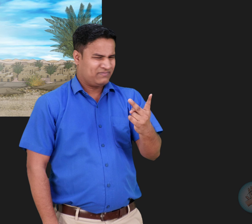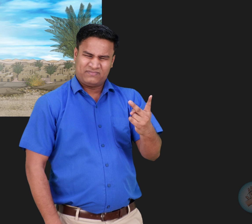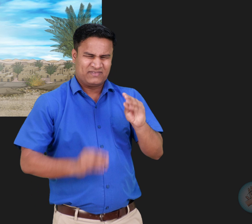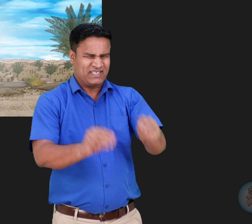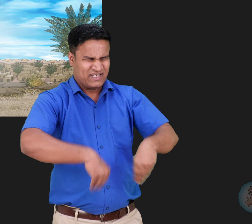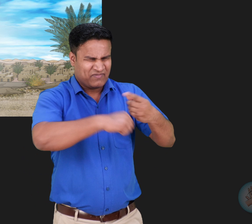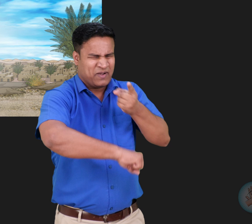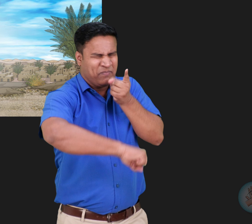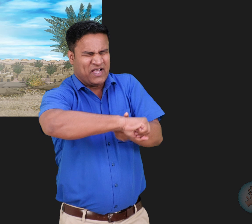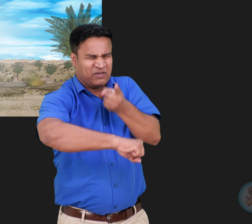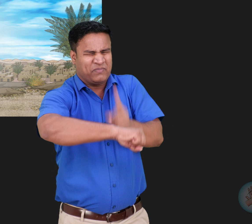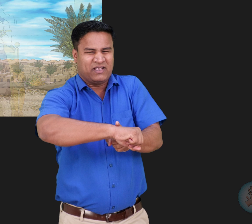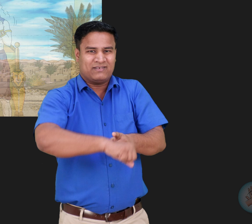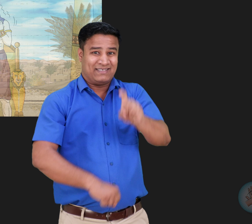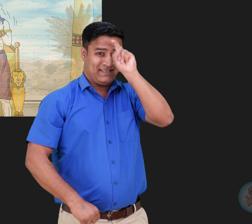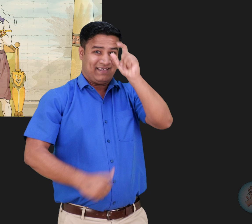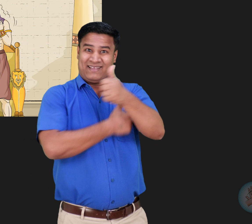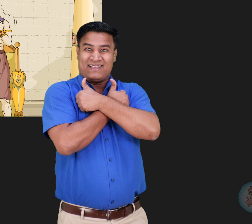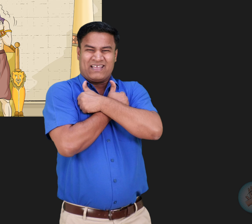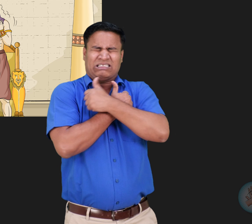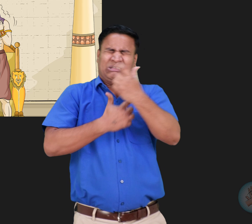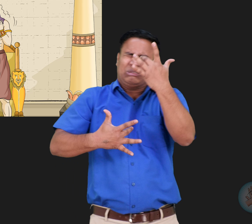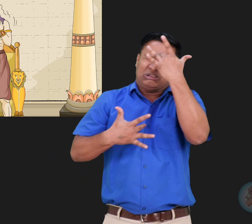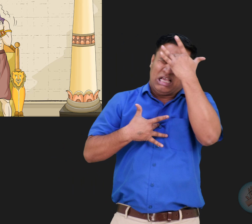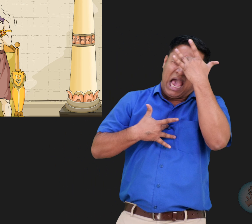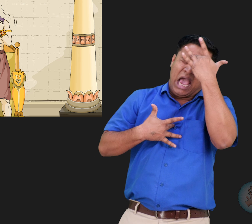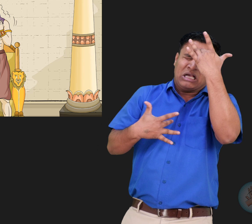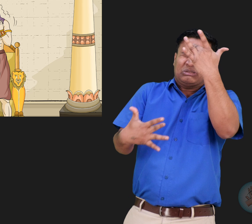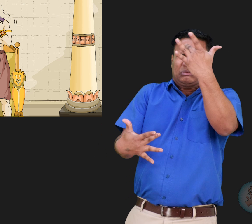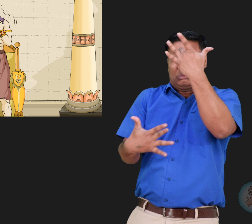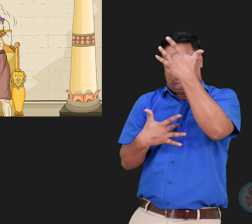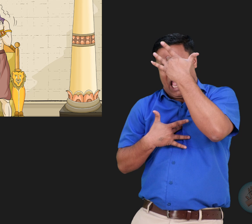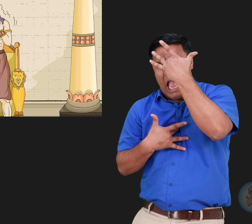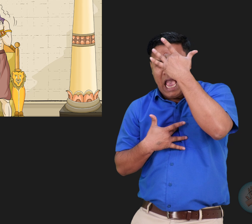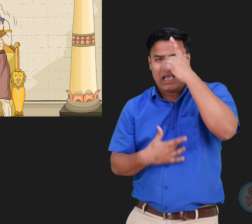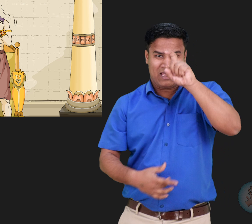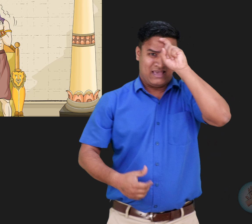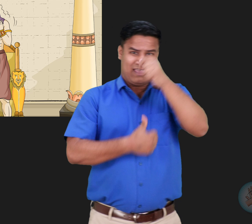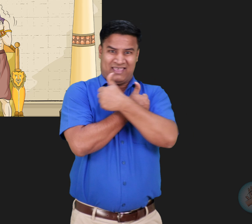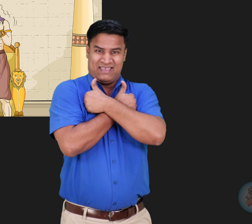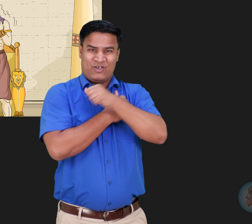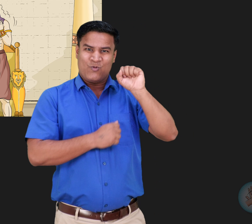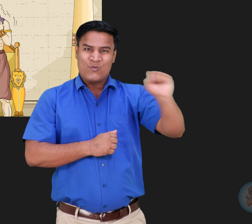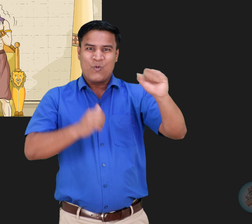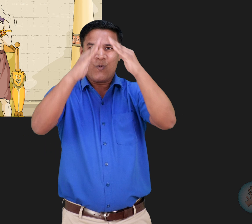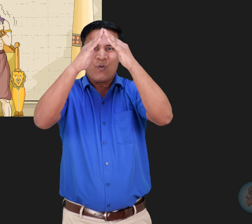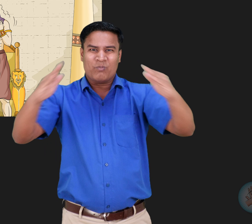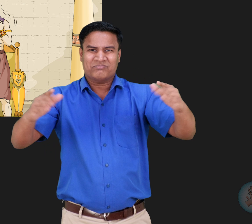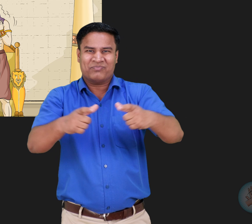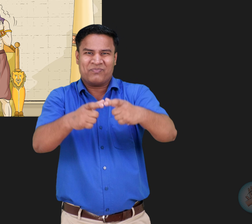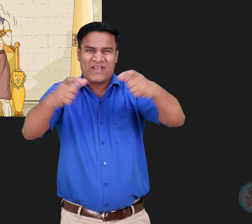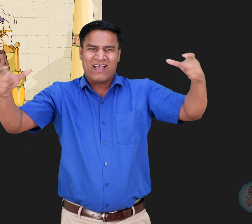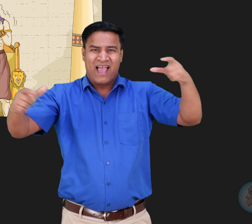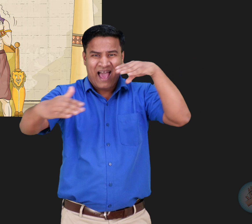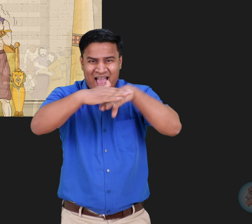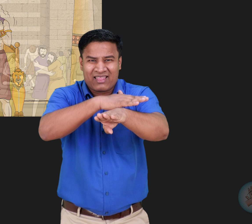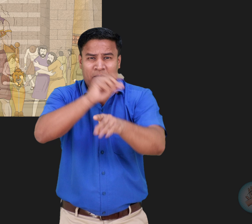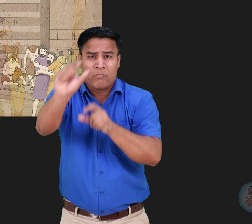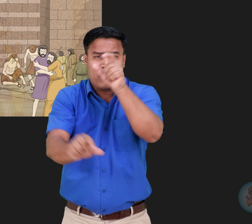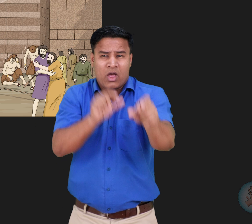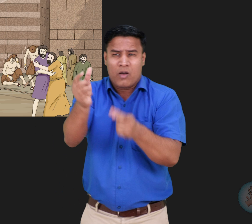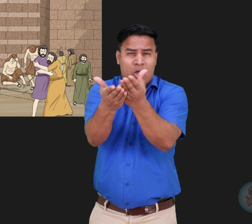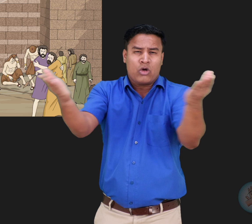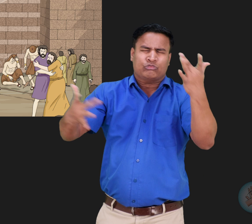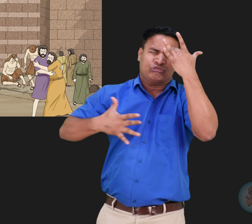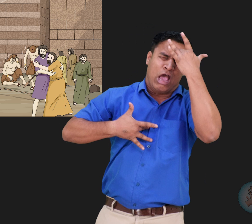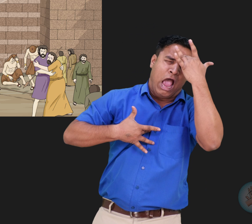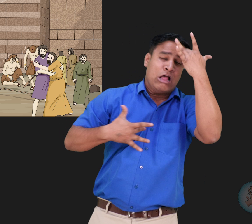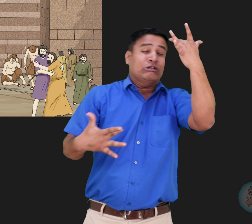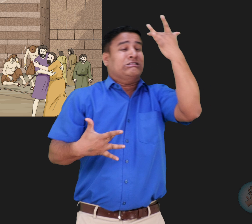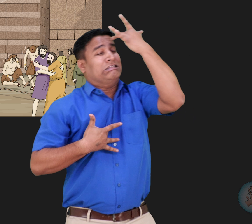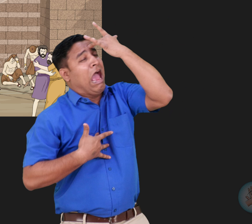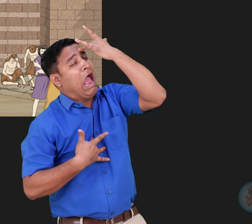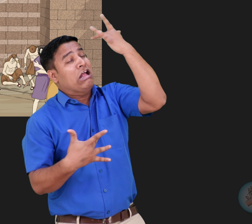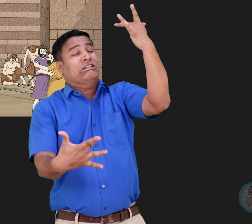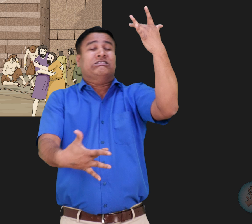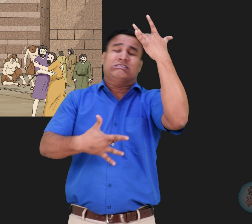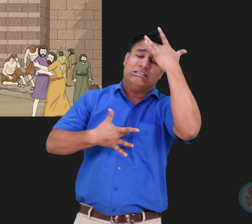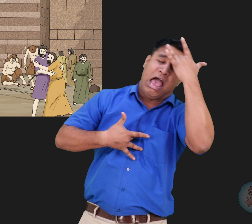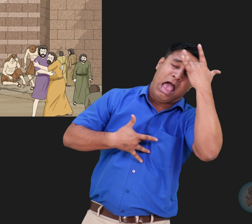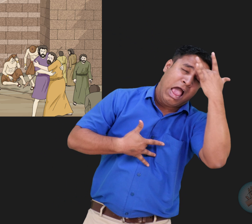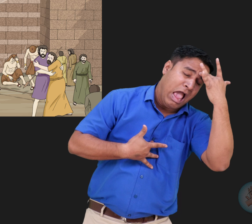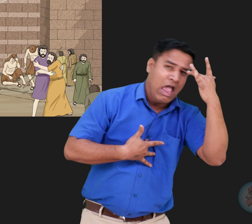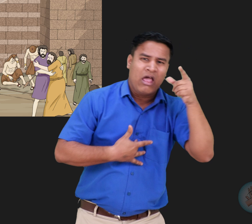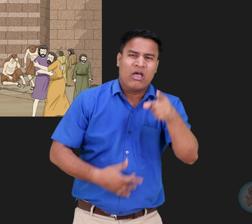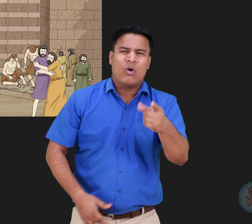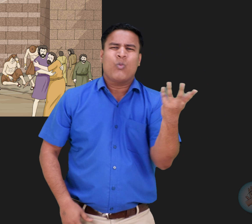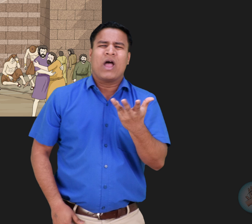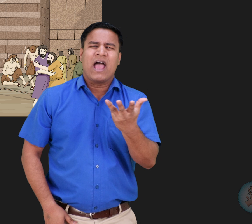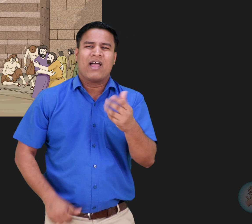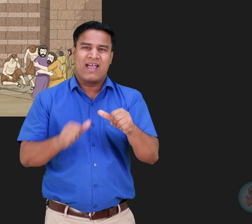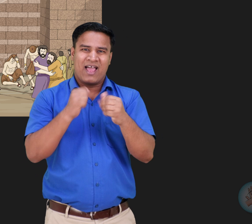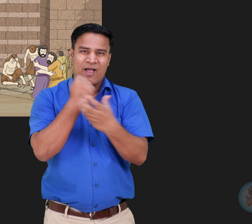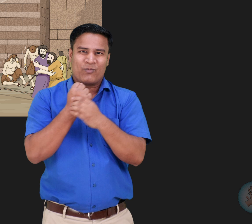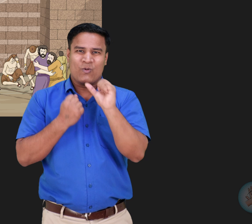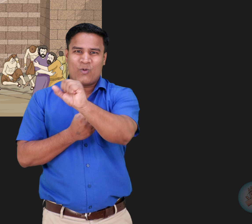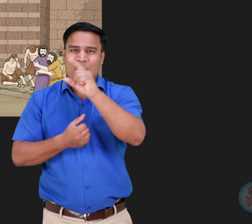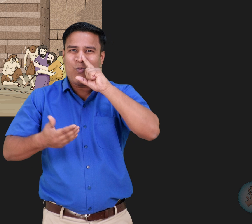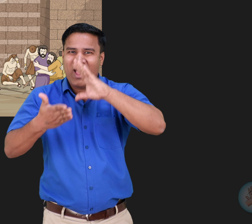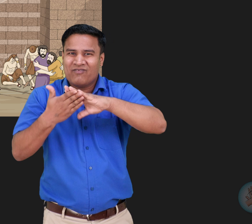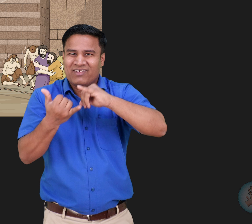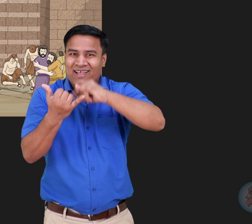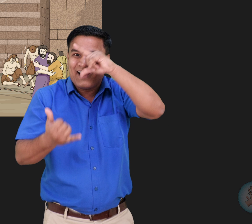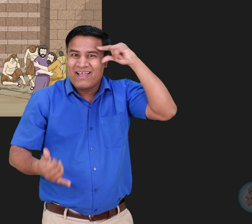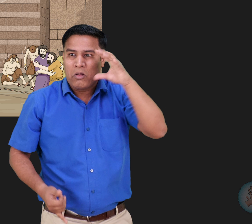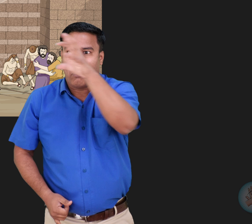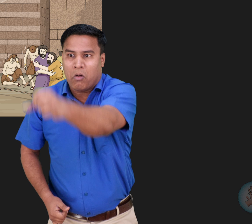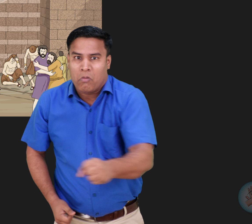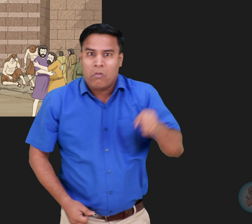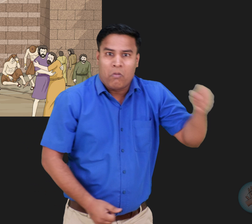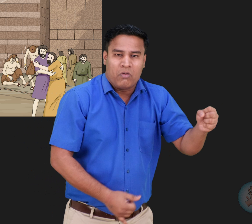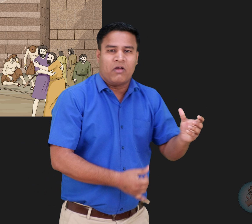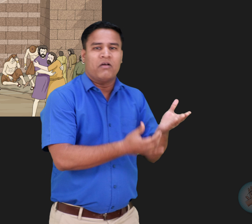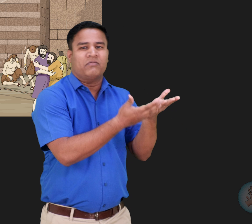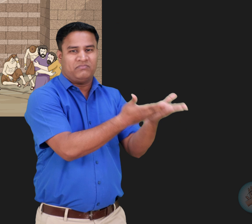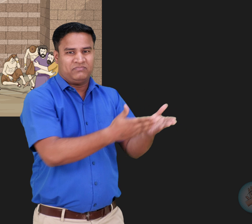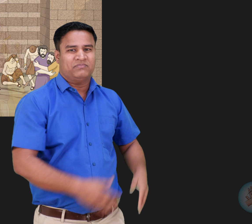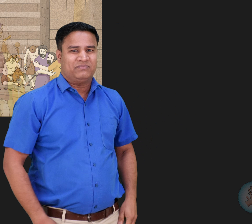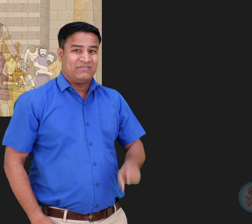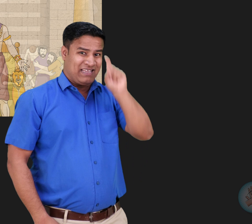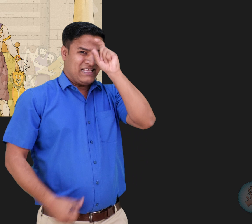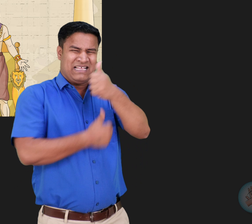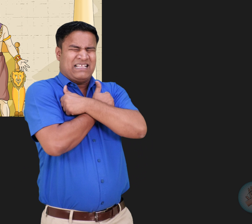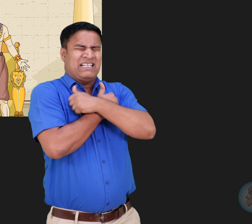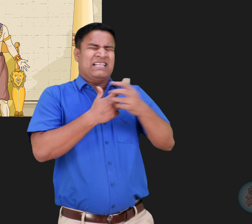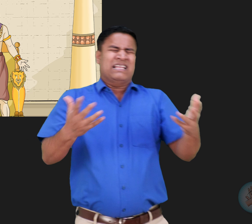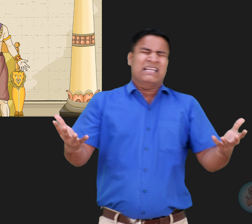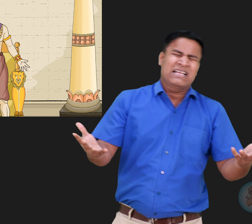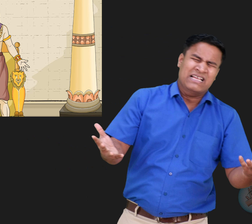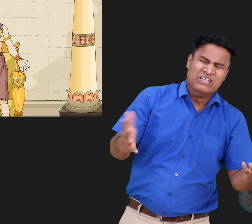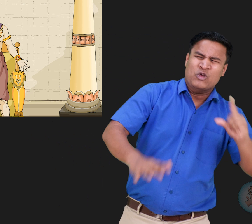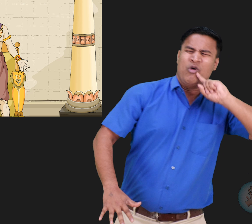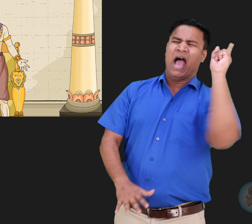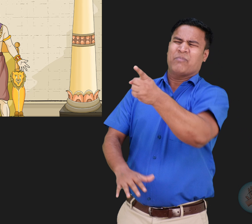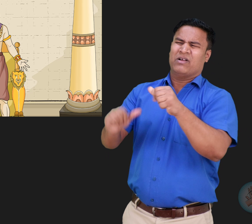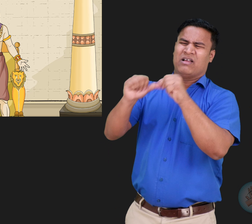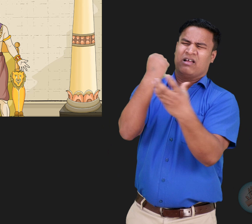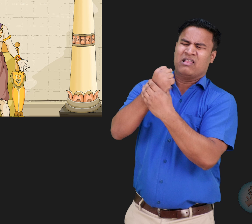The LORD, however, afflicted Pharaoh and his household with severe plagues because of Abram’s wife Sarai.